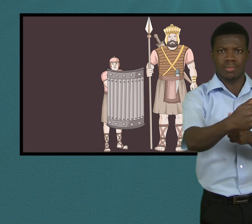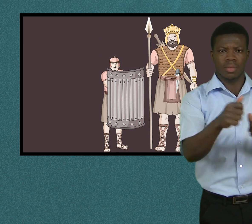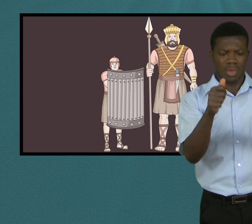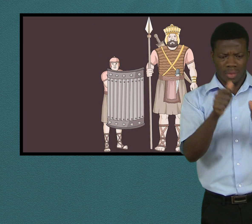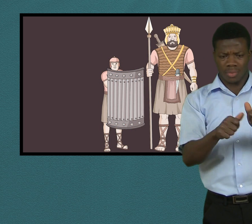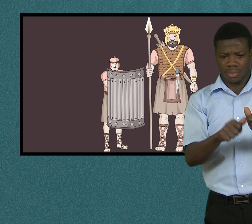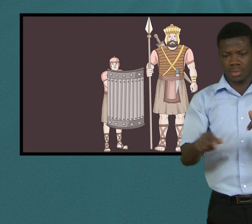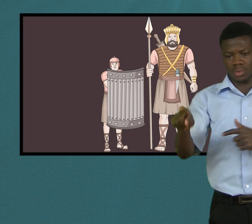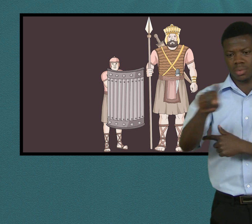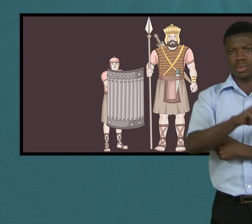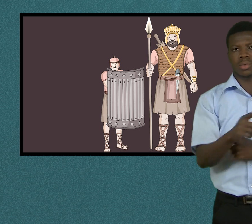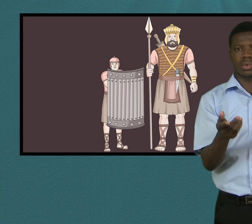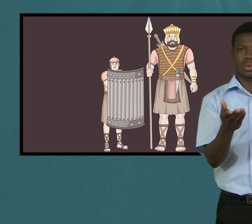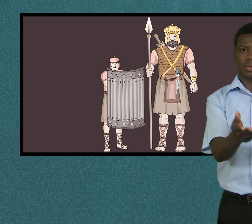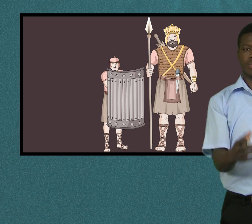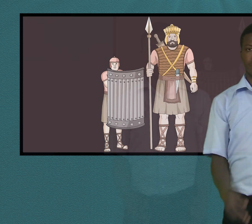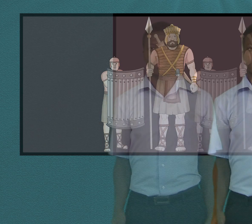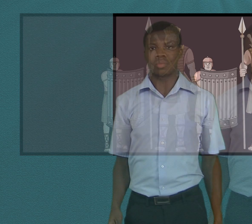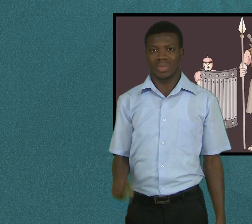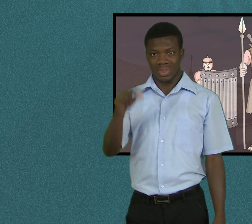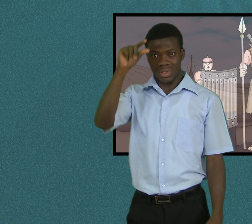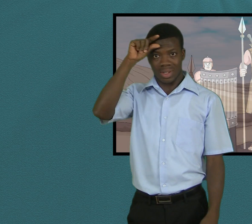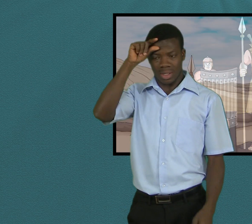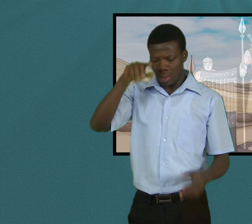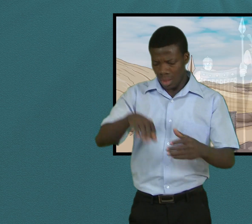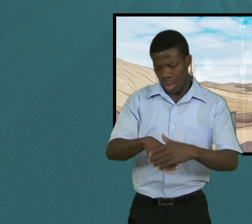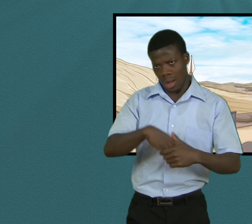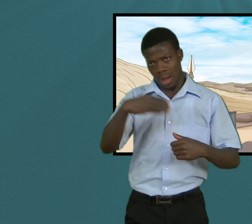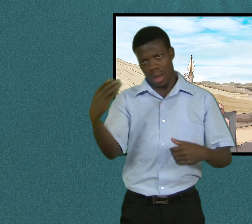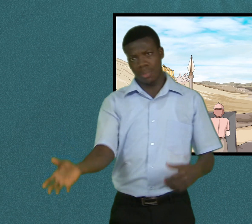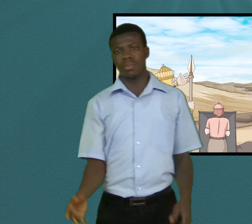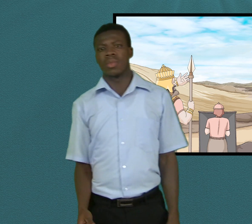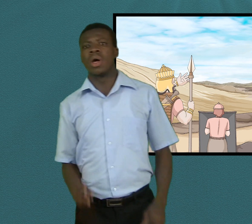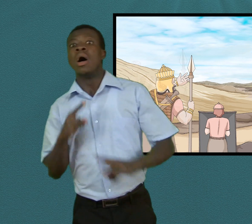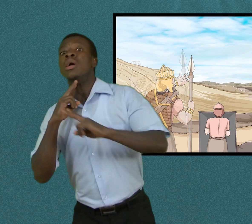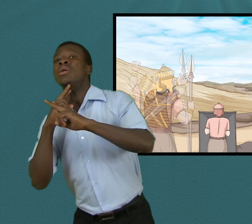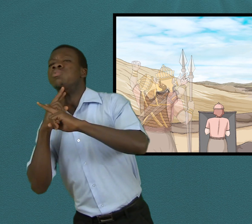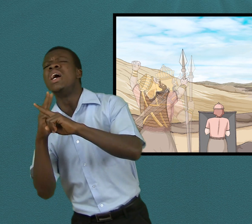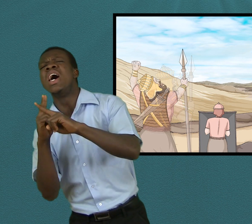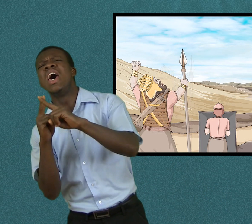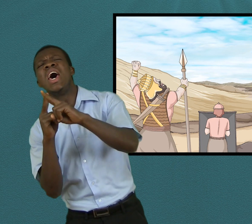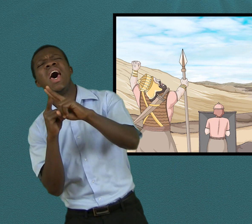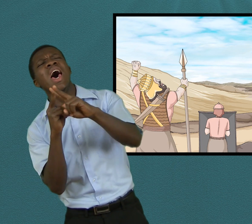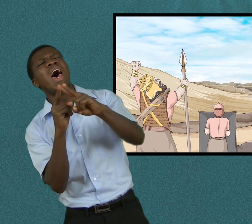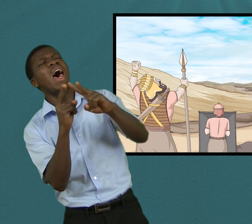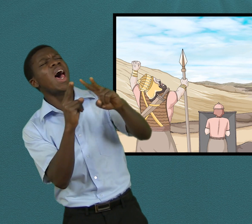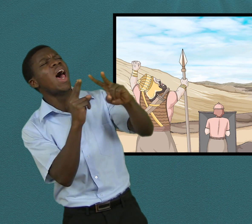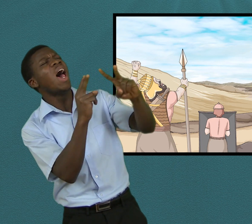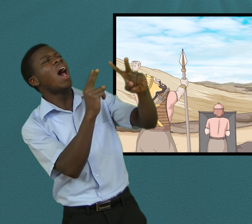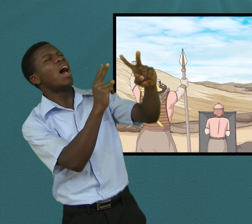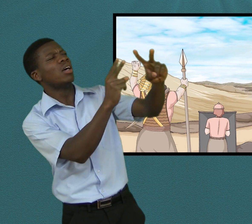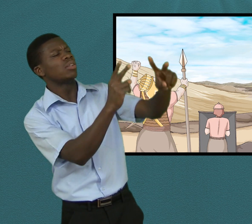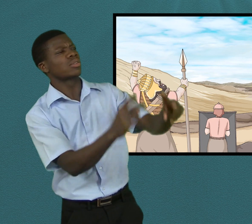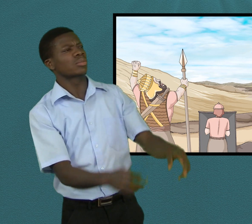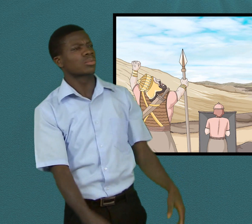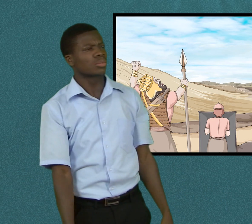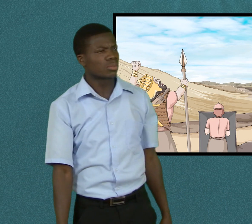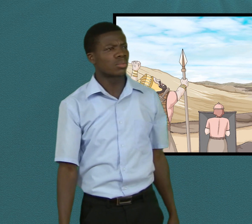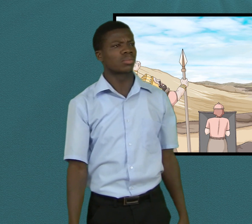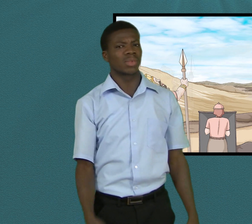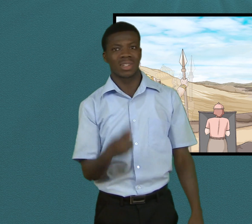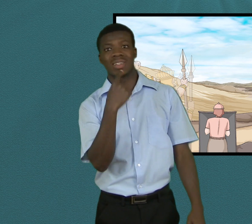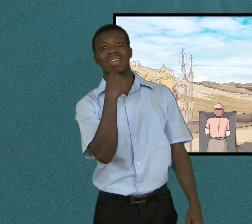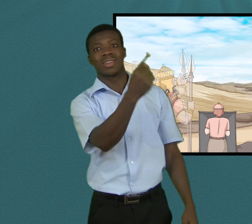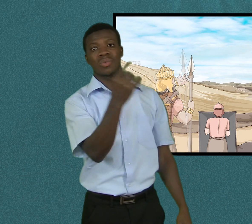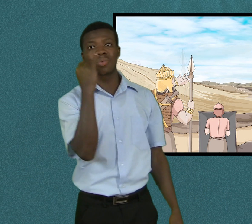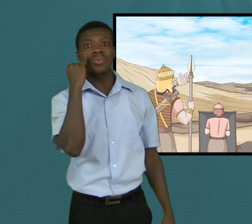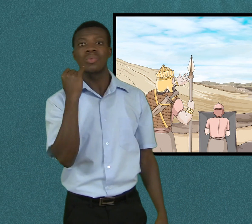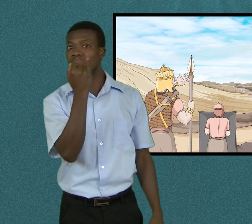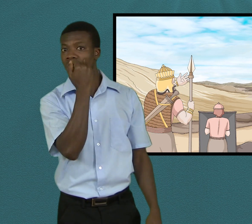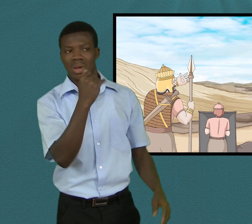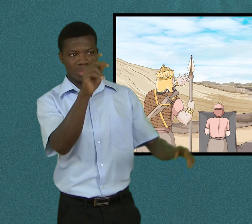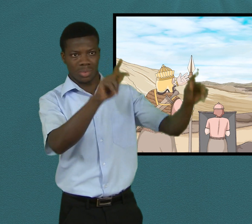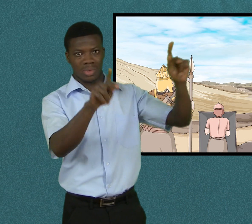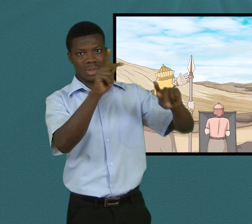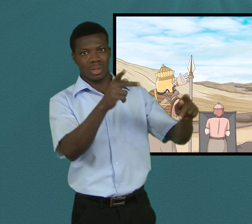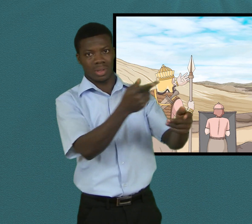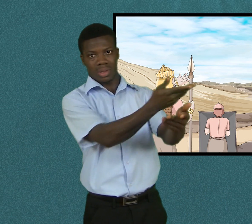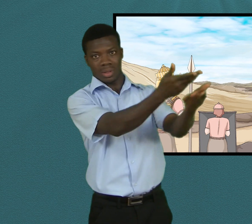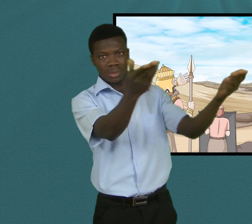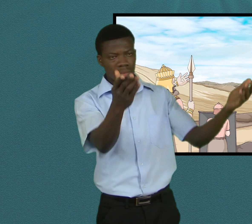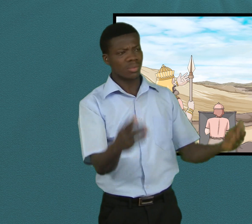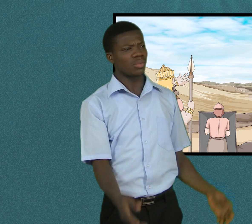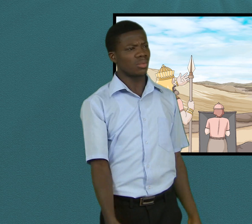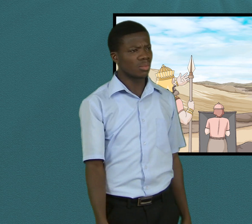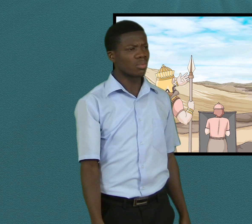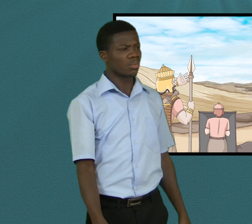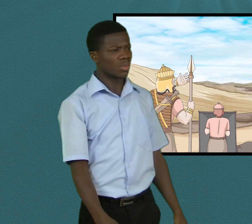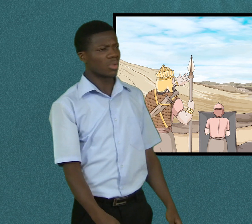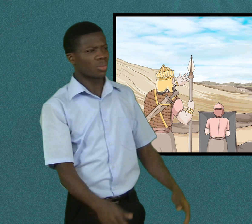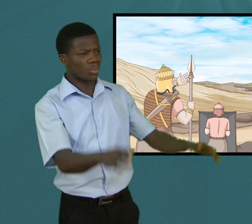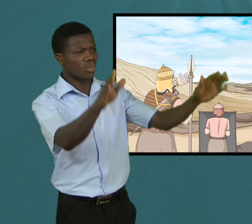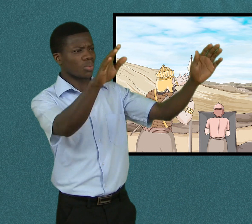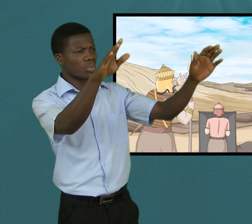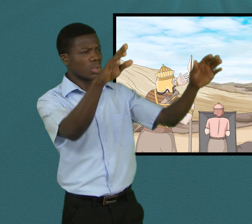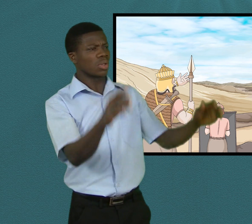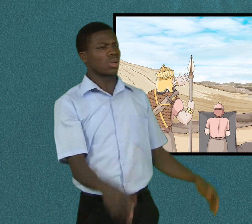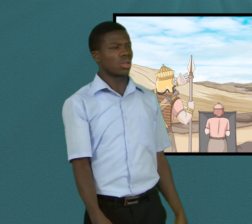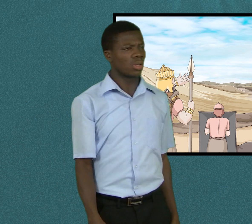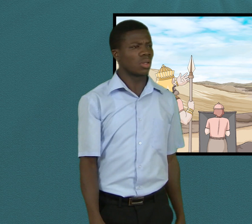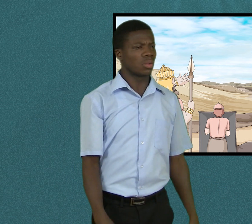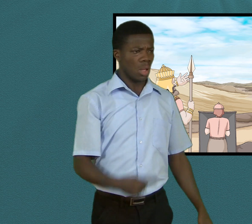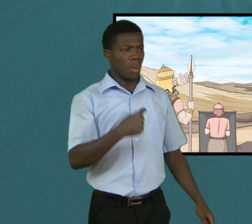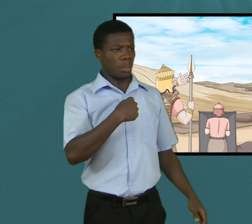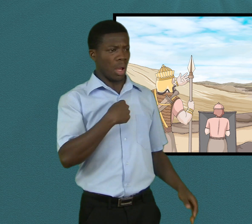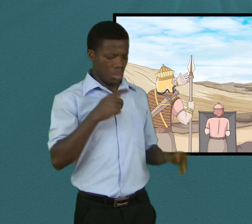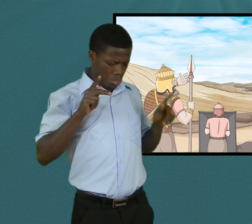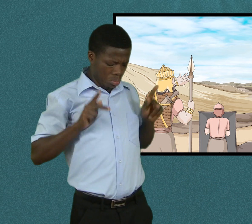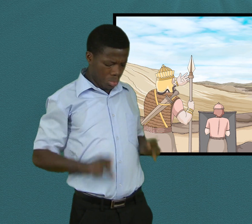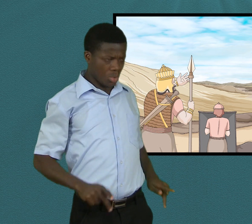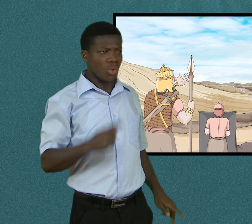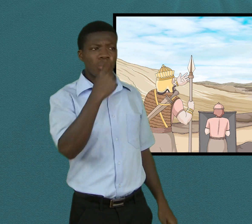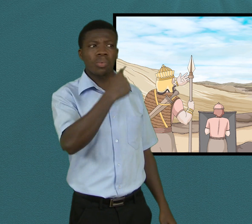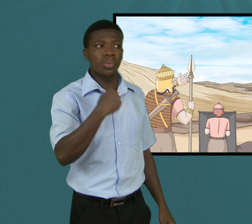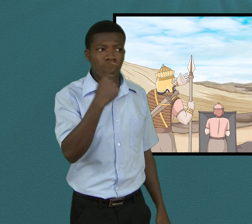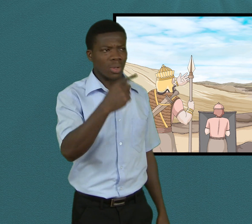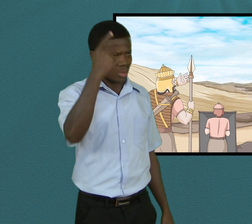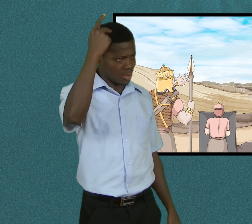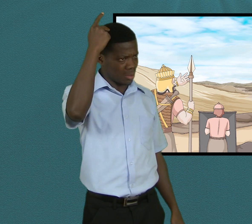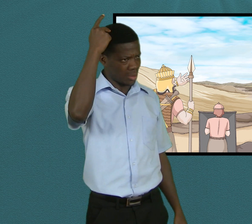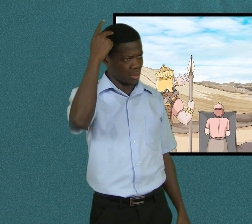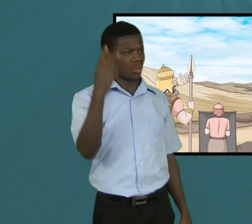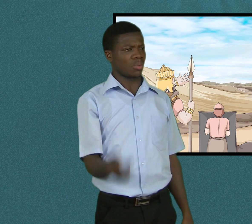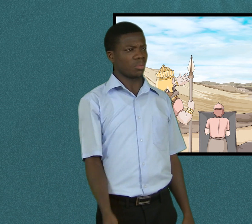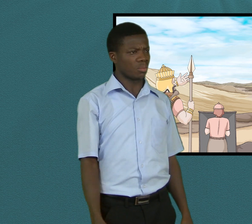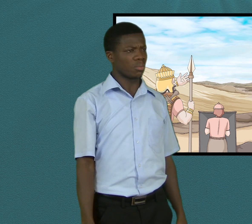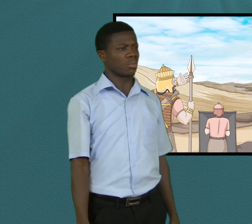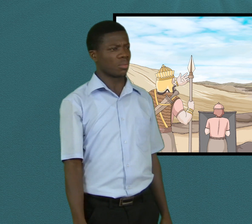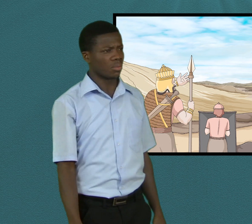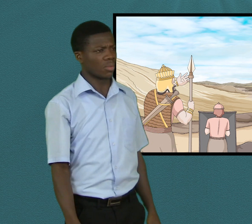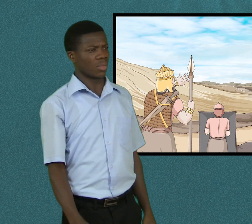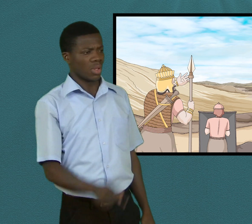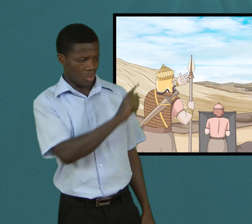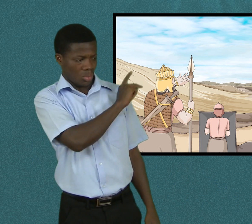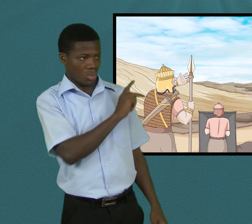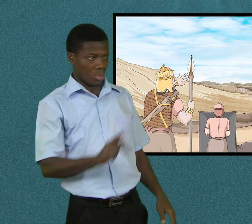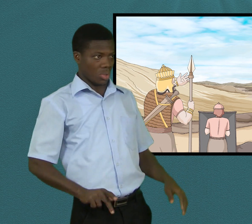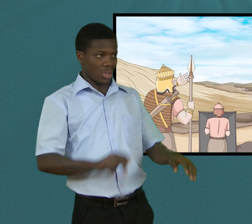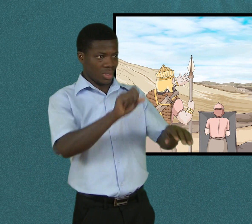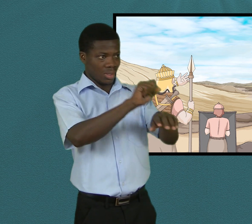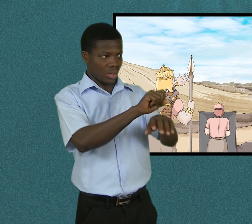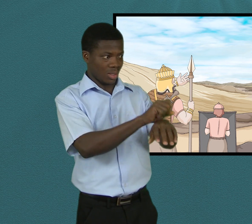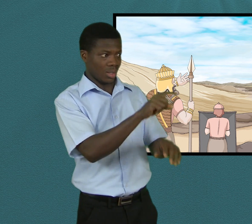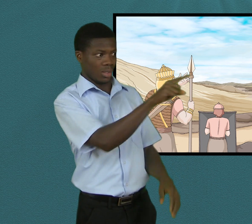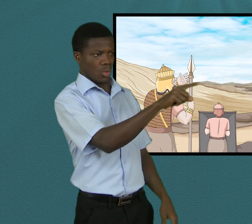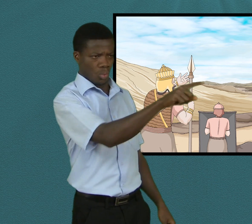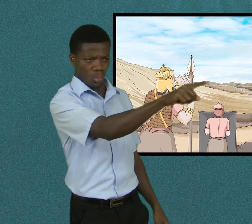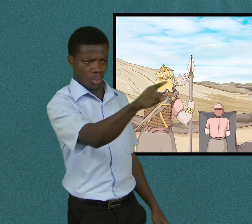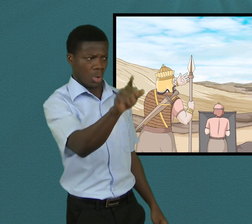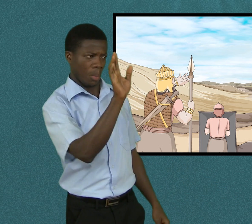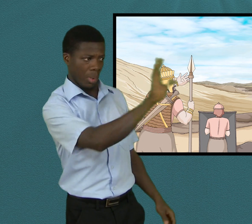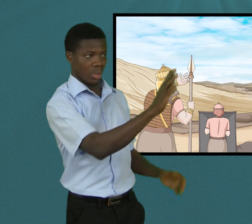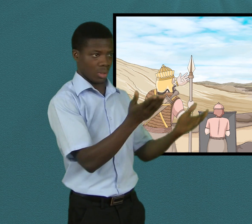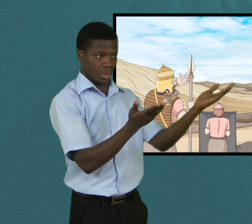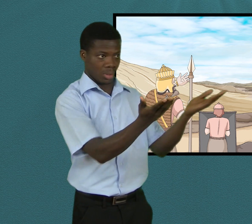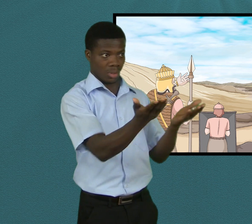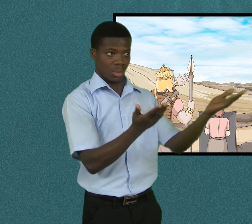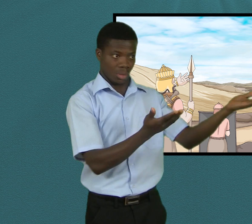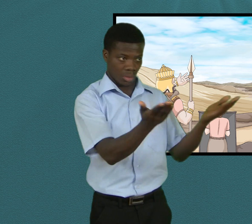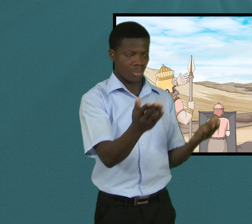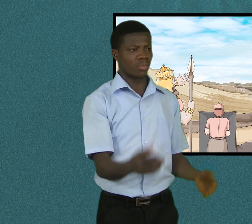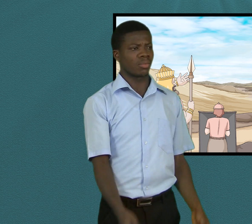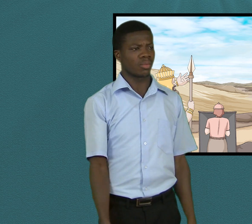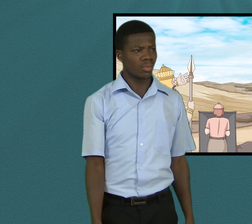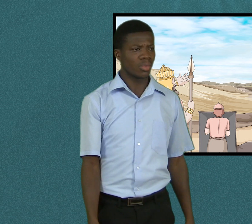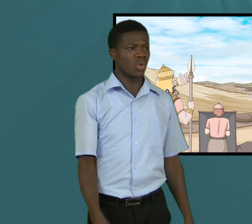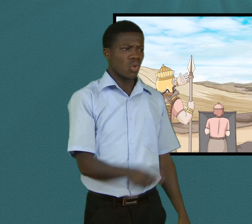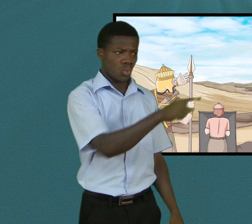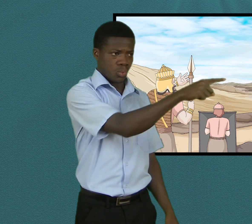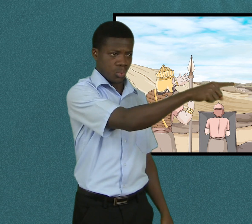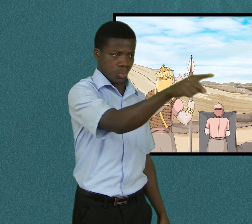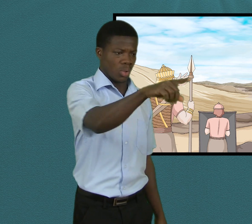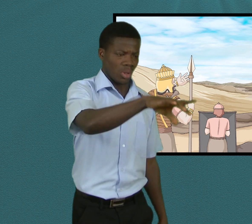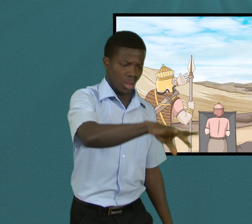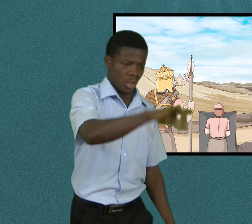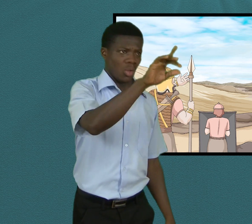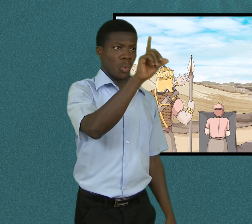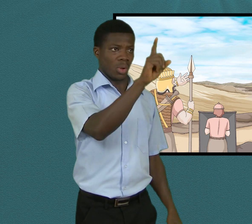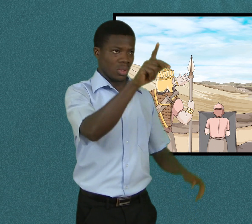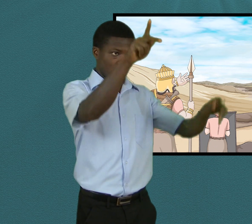And Goliath stood and shouted to the ranks of Israel, “Why do you come out and array yourselves for battle? Am I not a Philistine, and are you not servants of Saul?